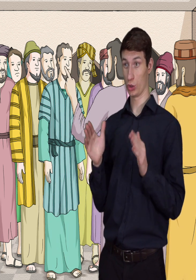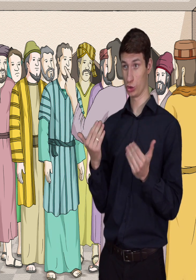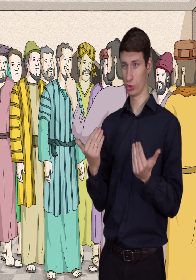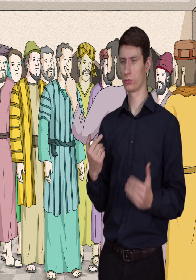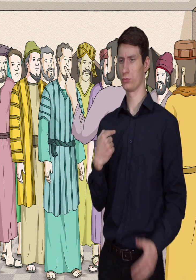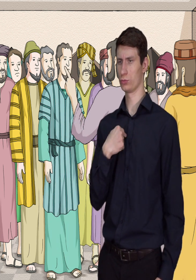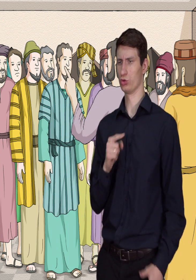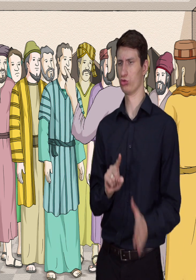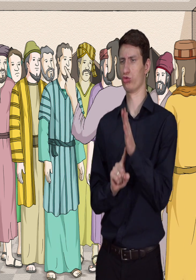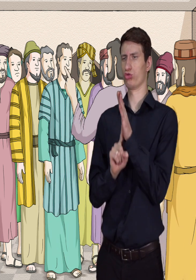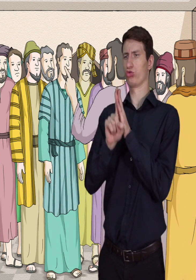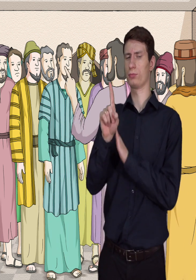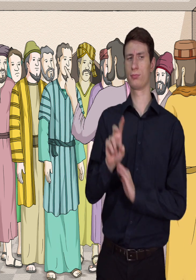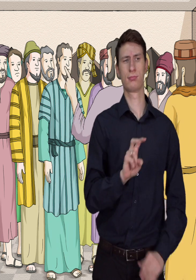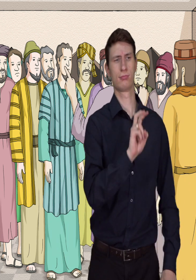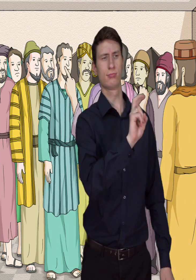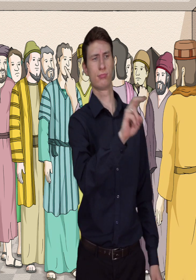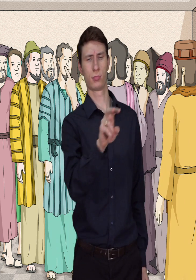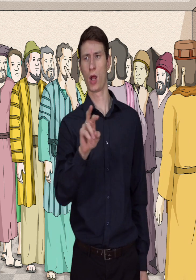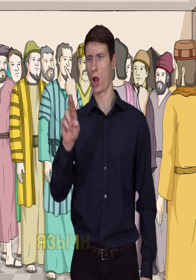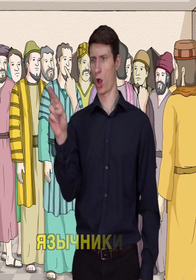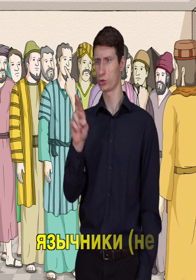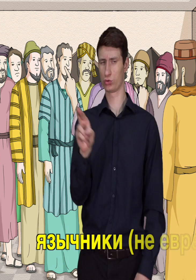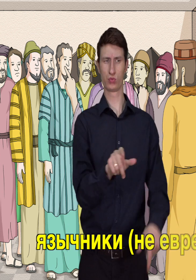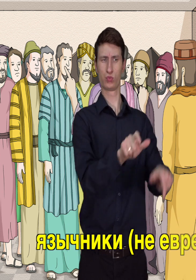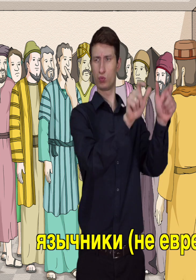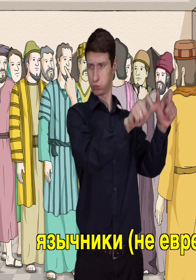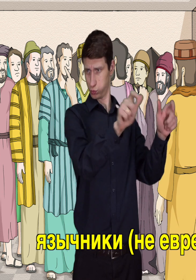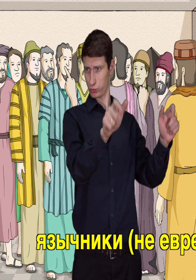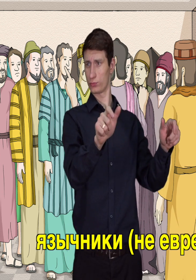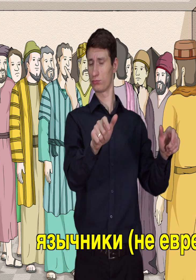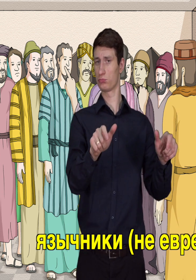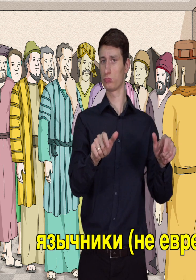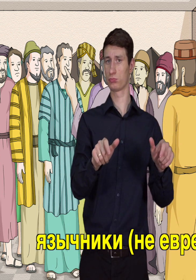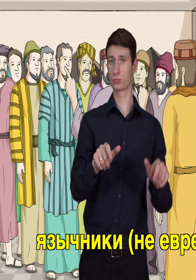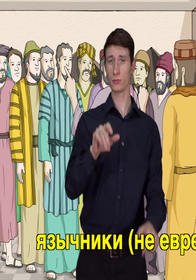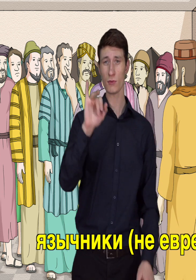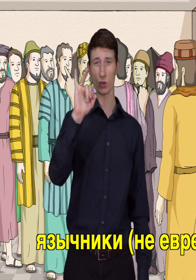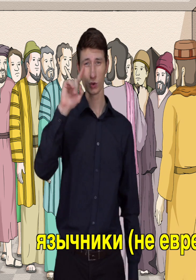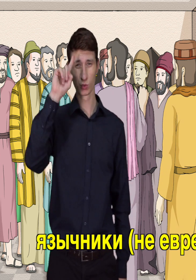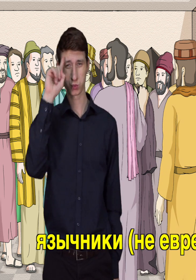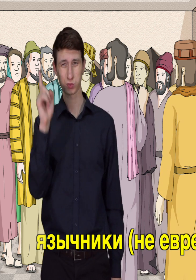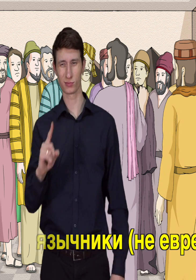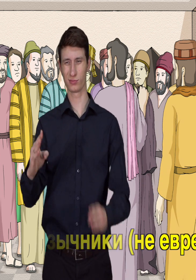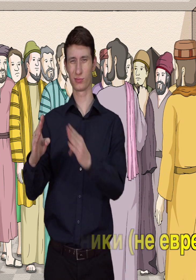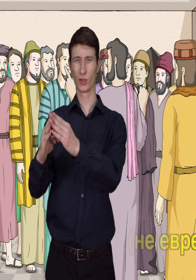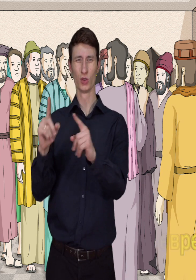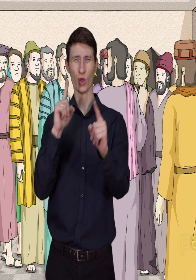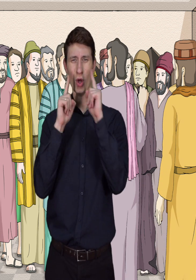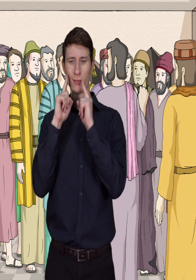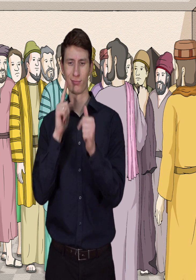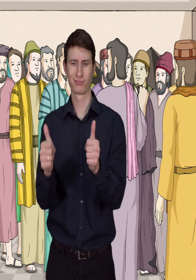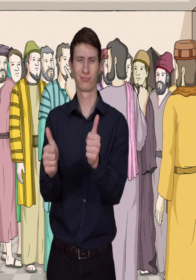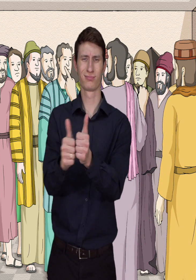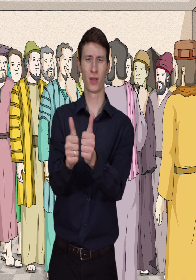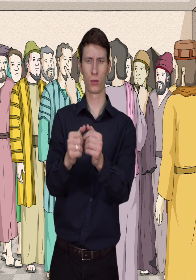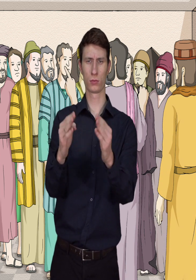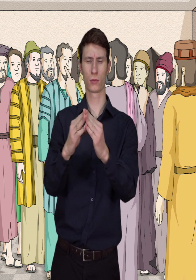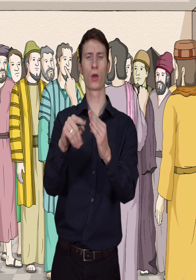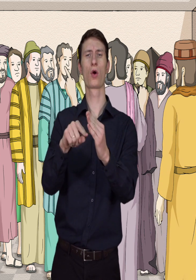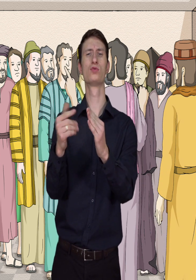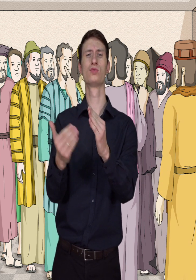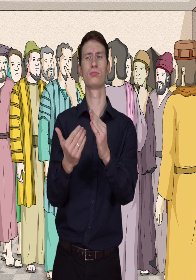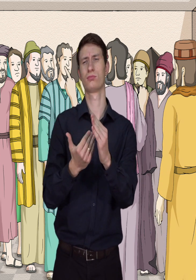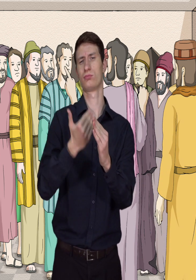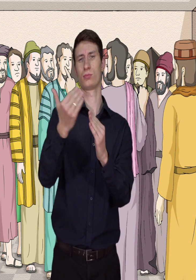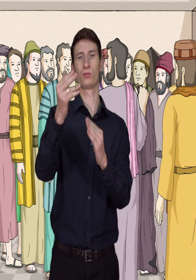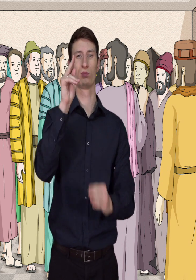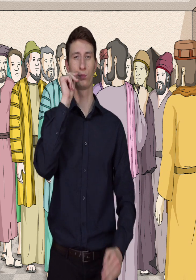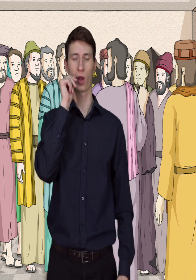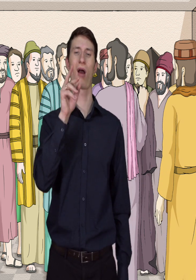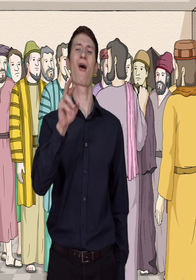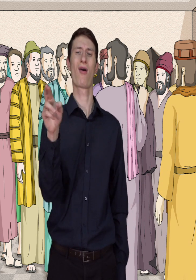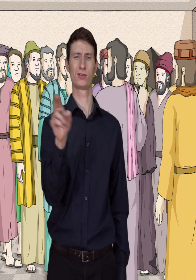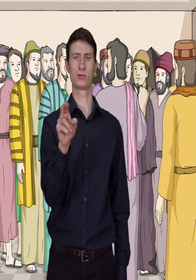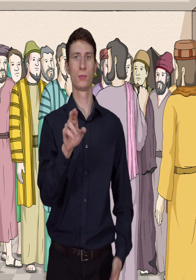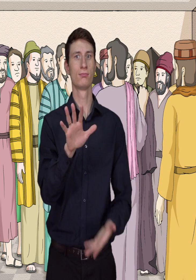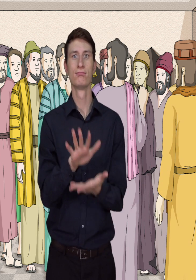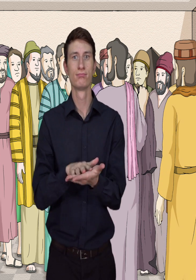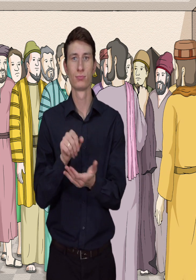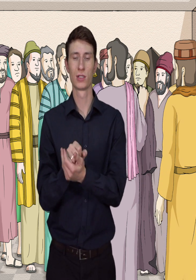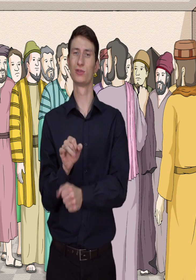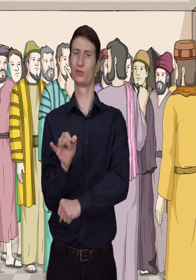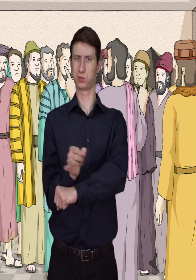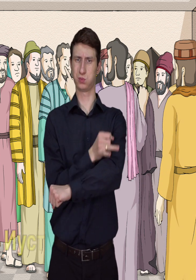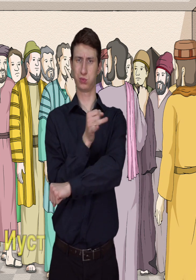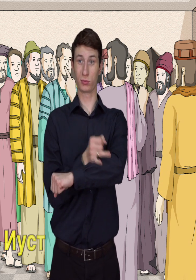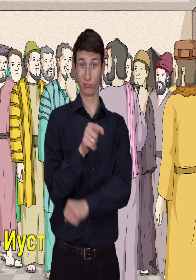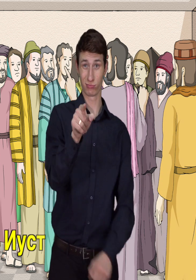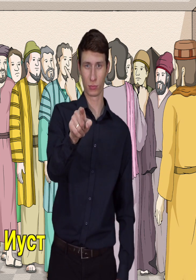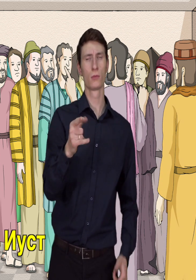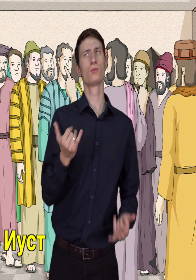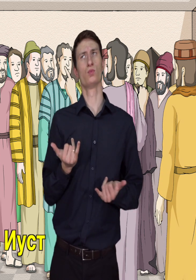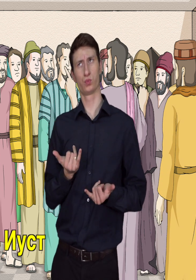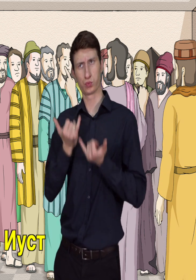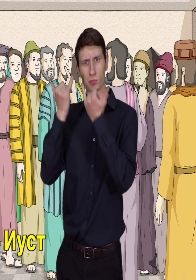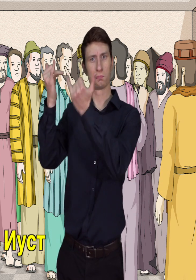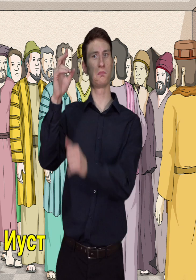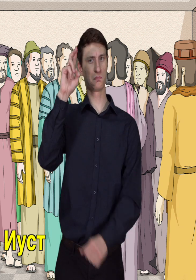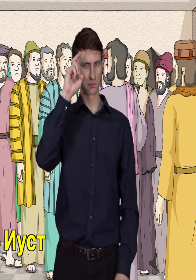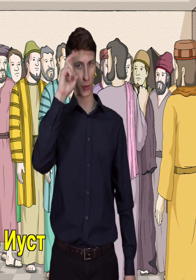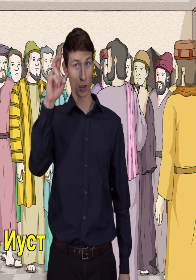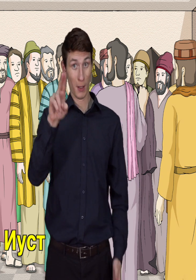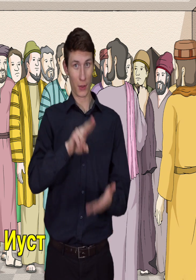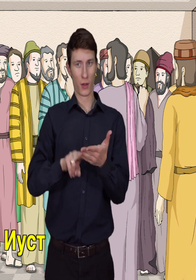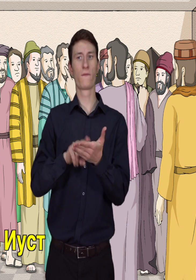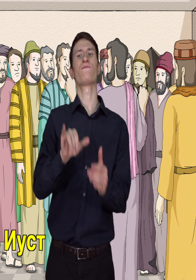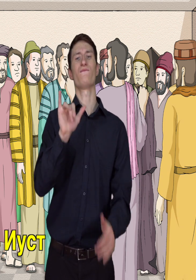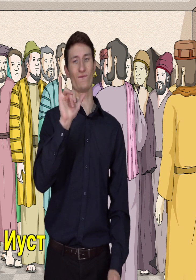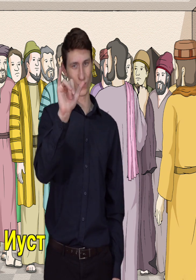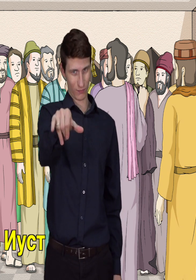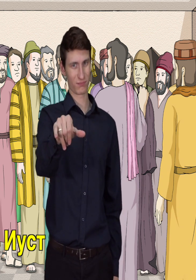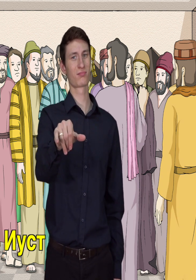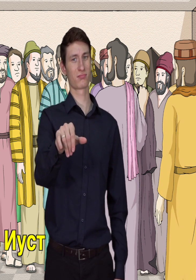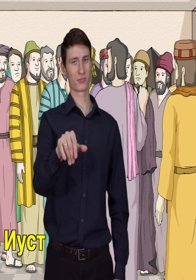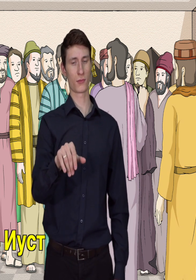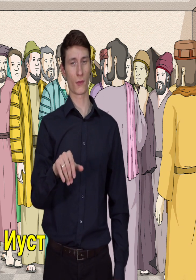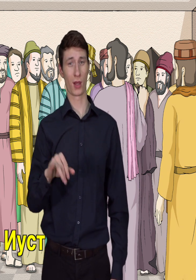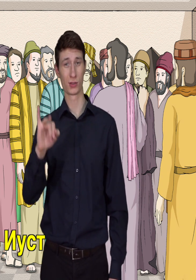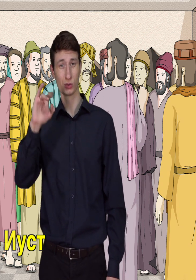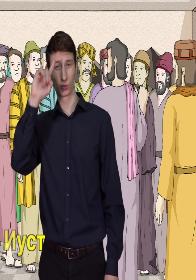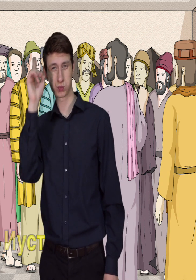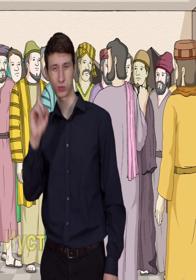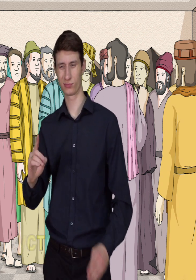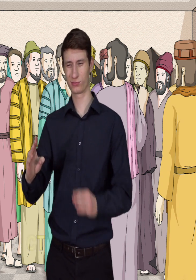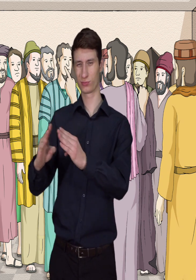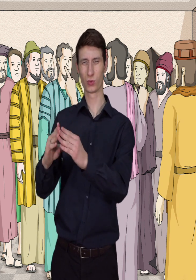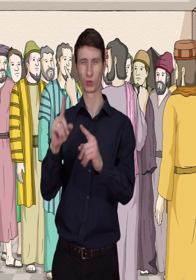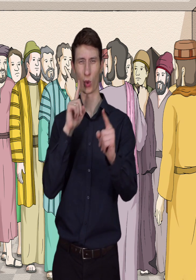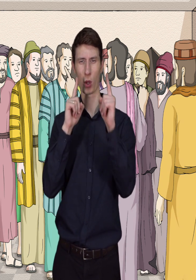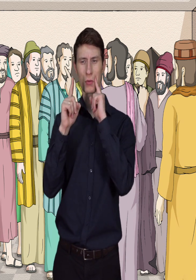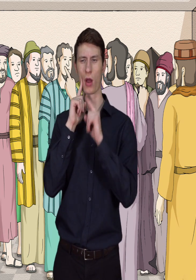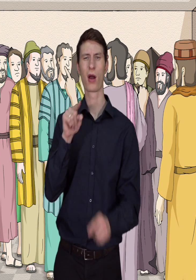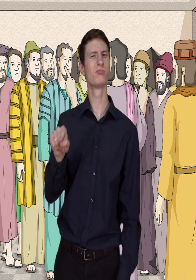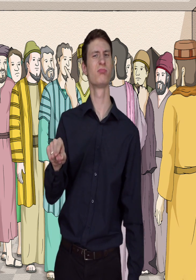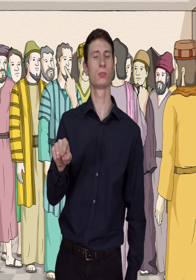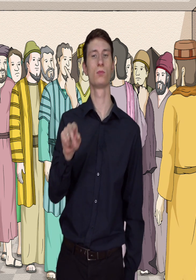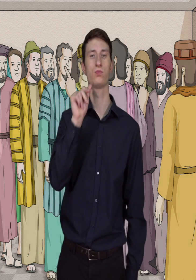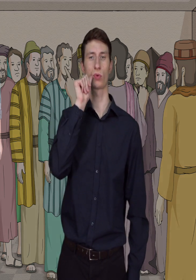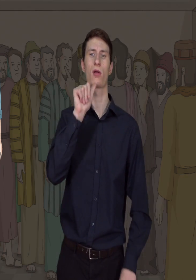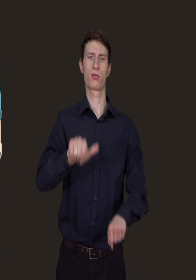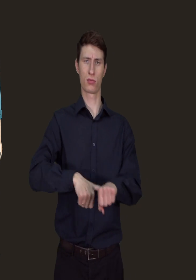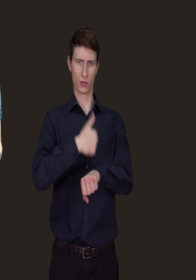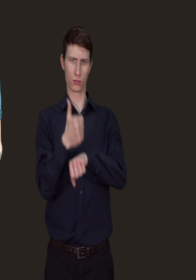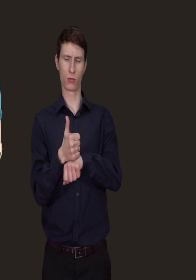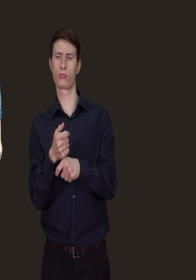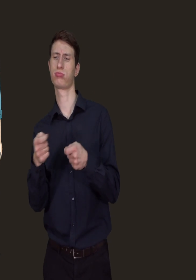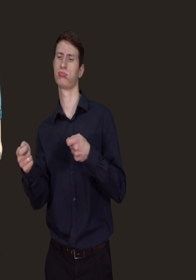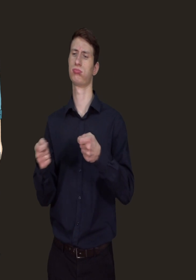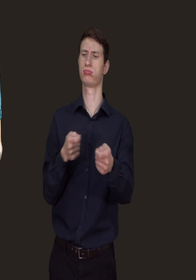From now on I will go to the Gentiles.” So Paul left the synagogue and went next door to the house of Titus Justus, a worshiper of God.